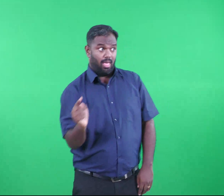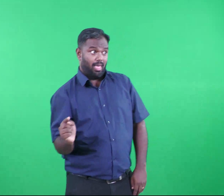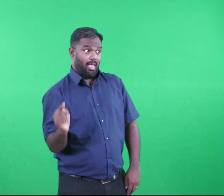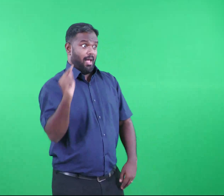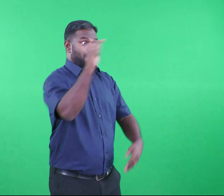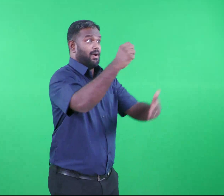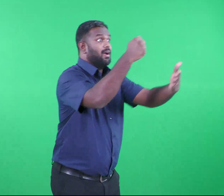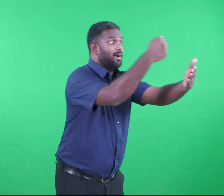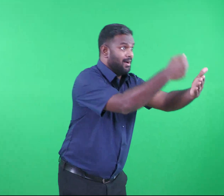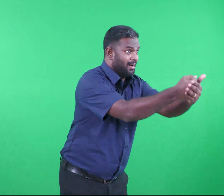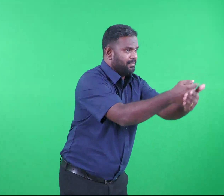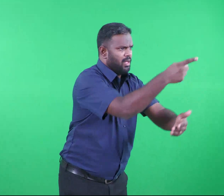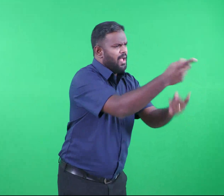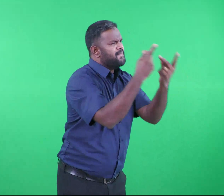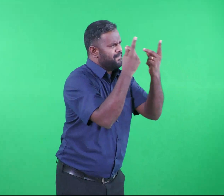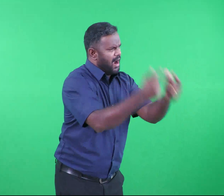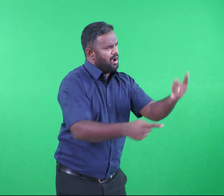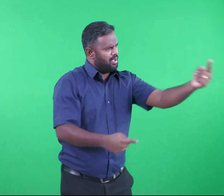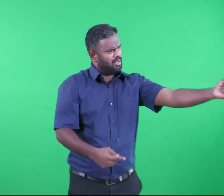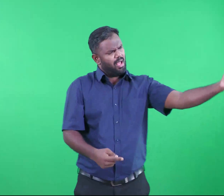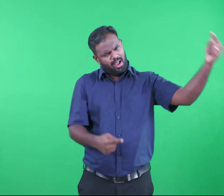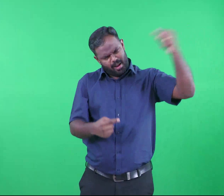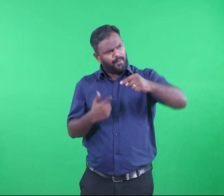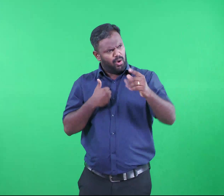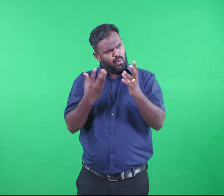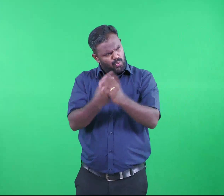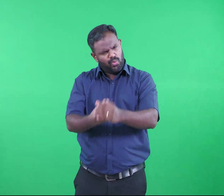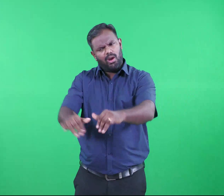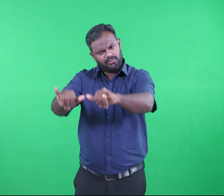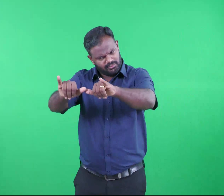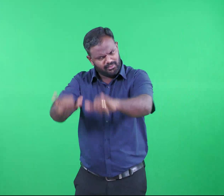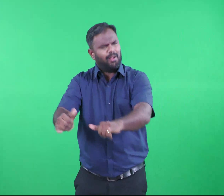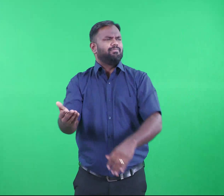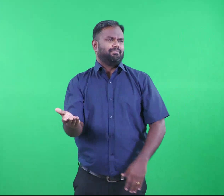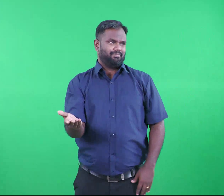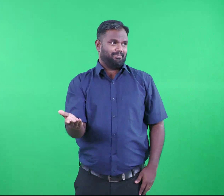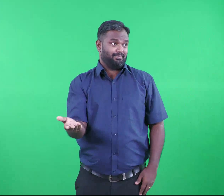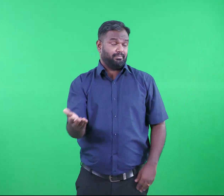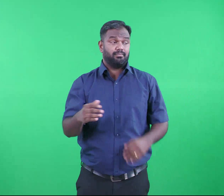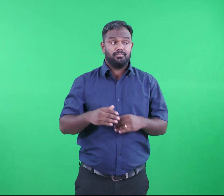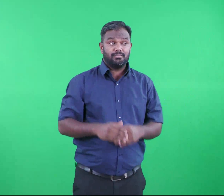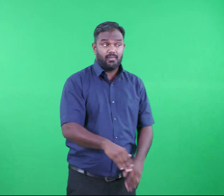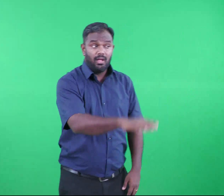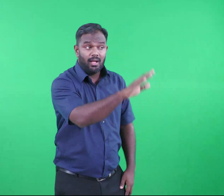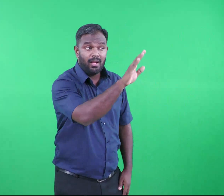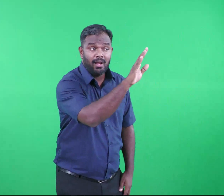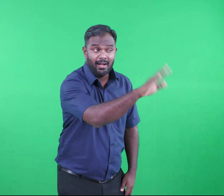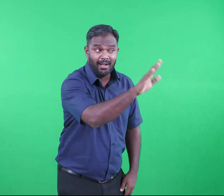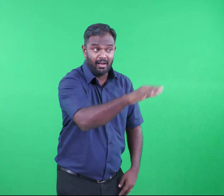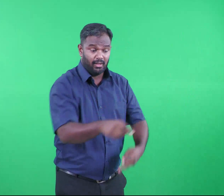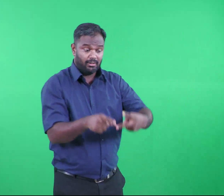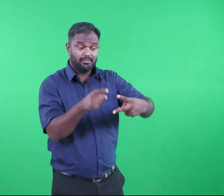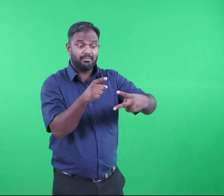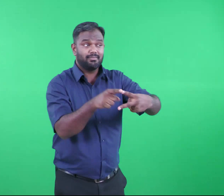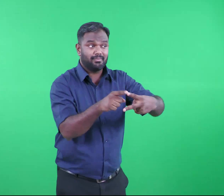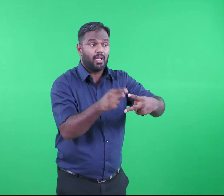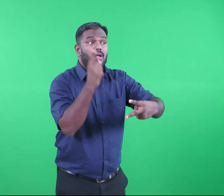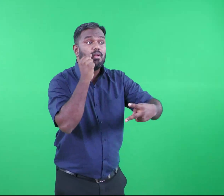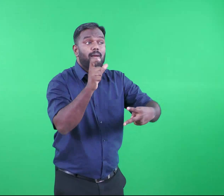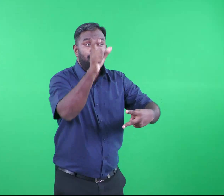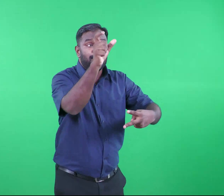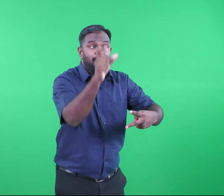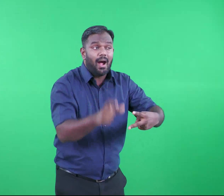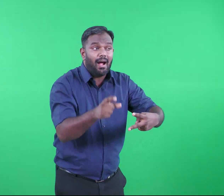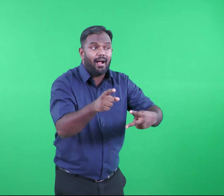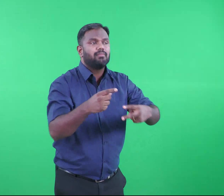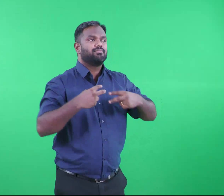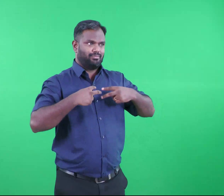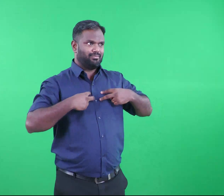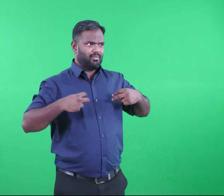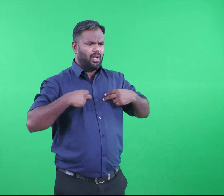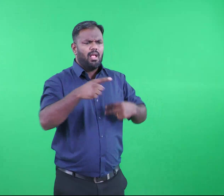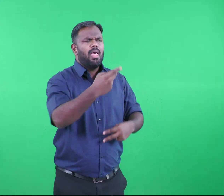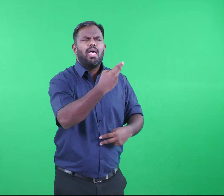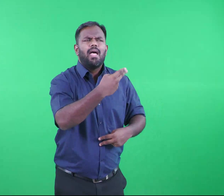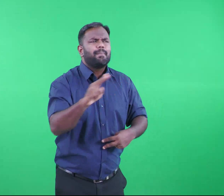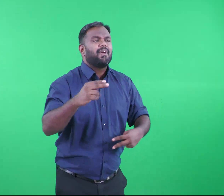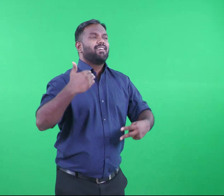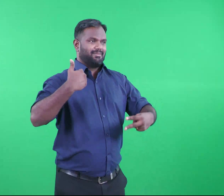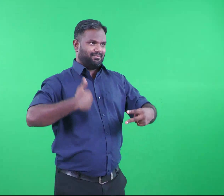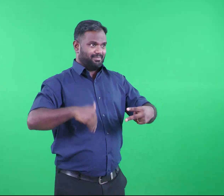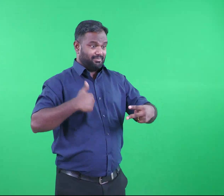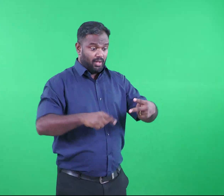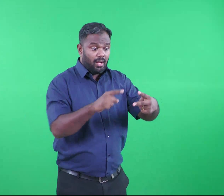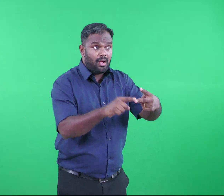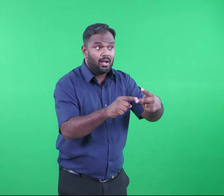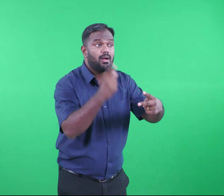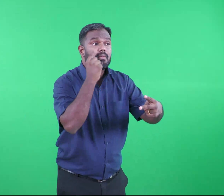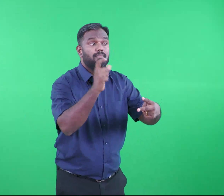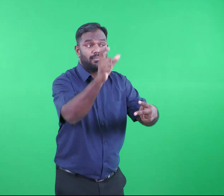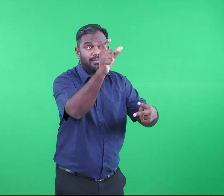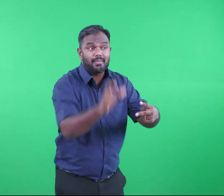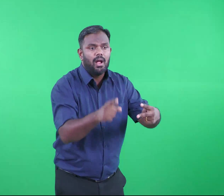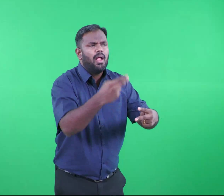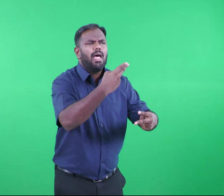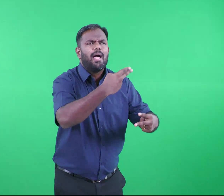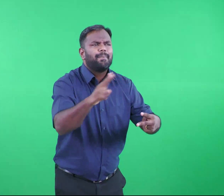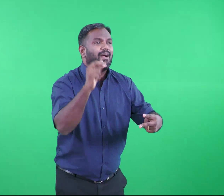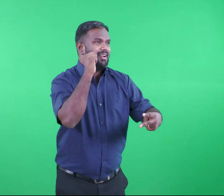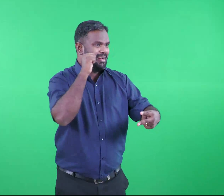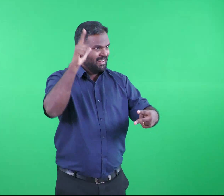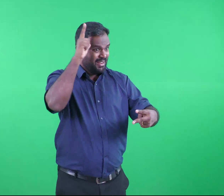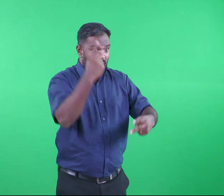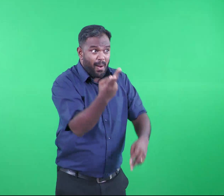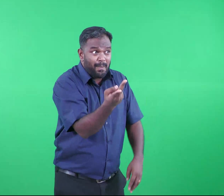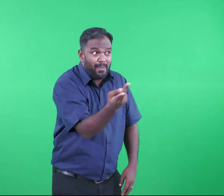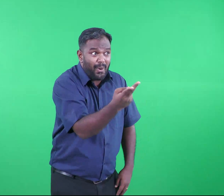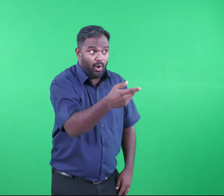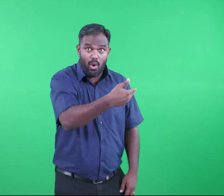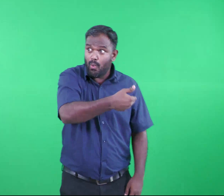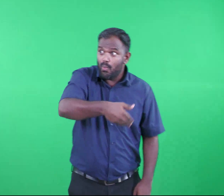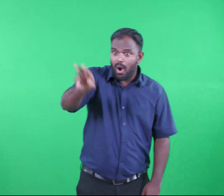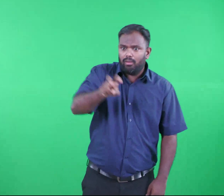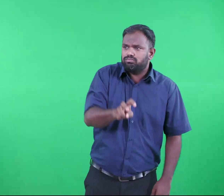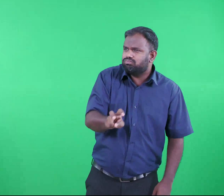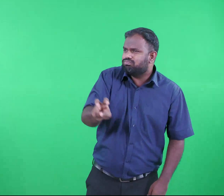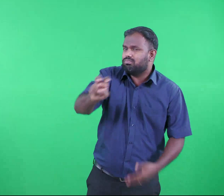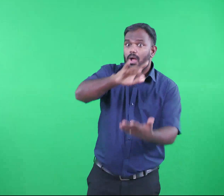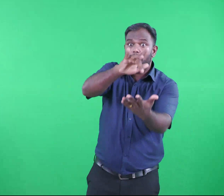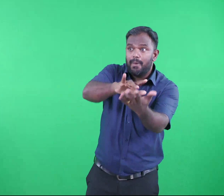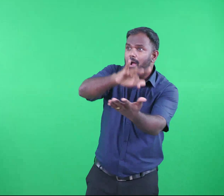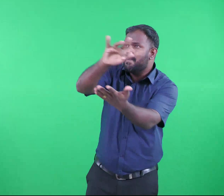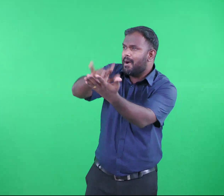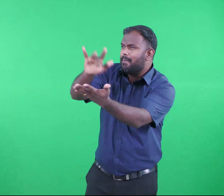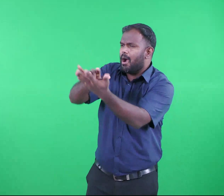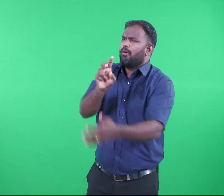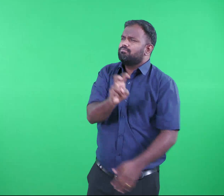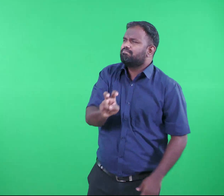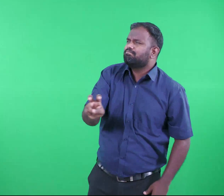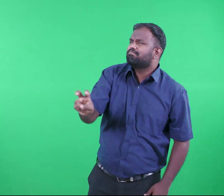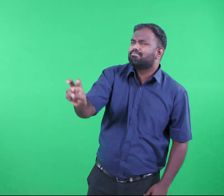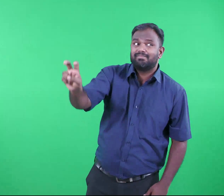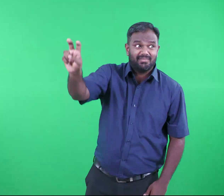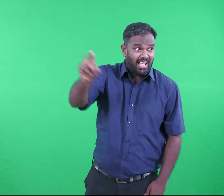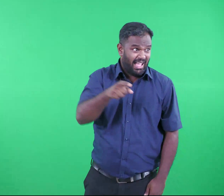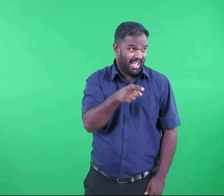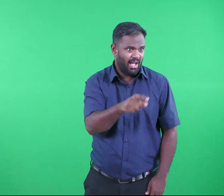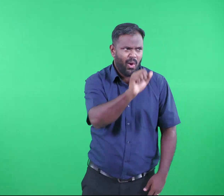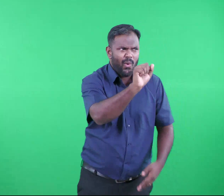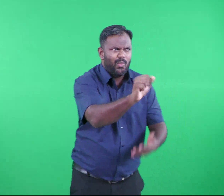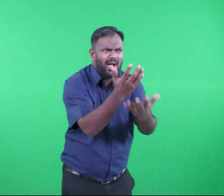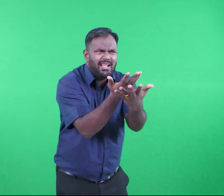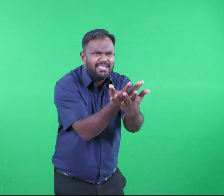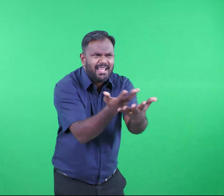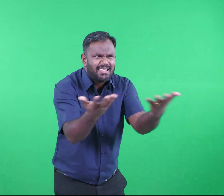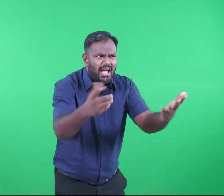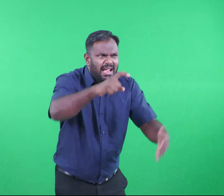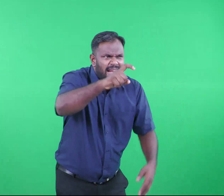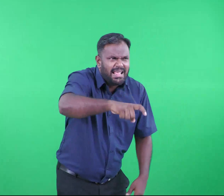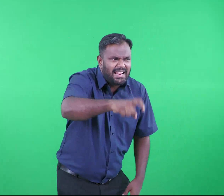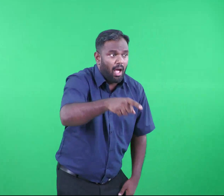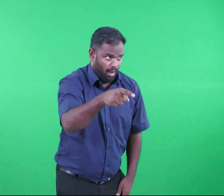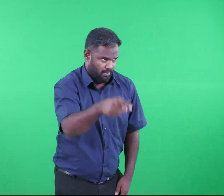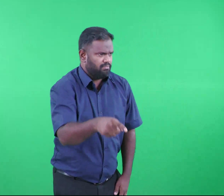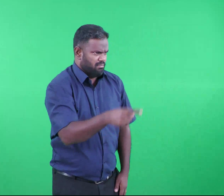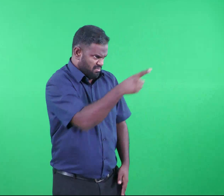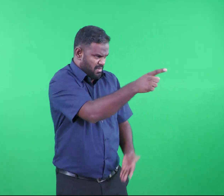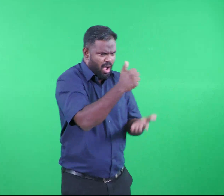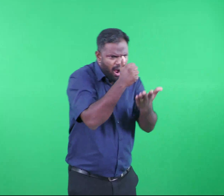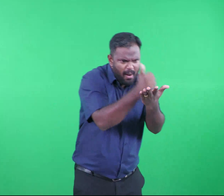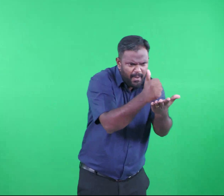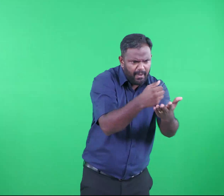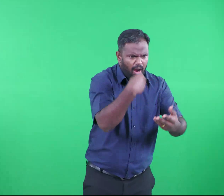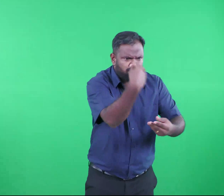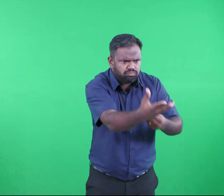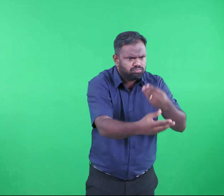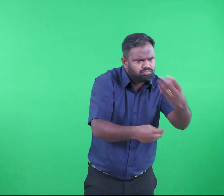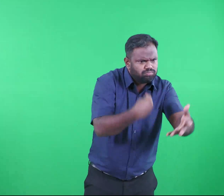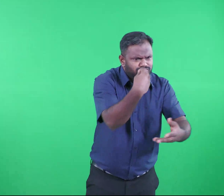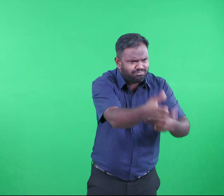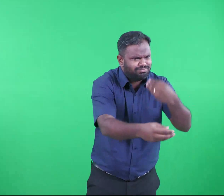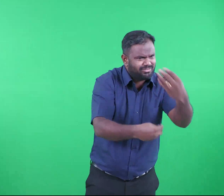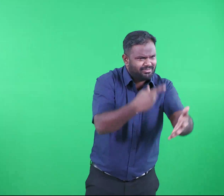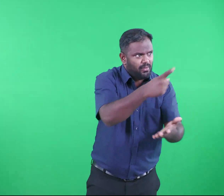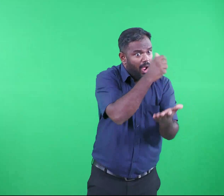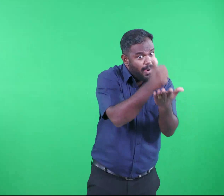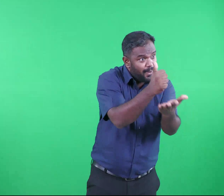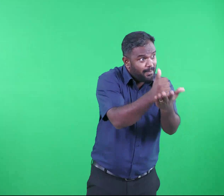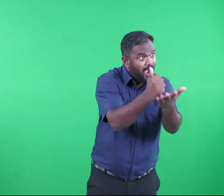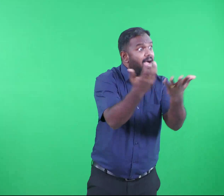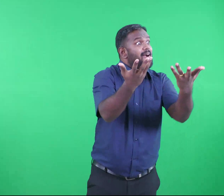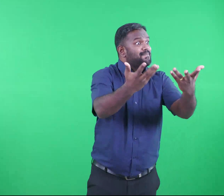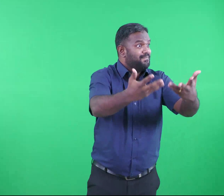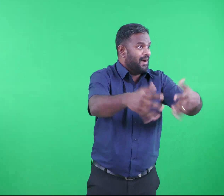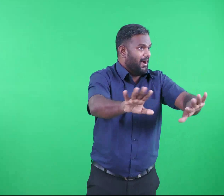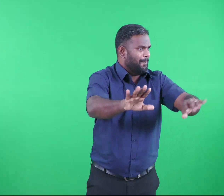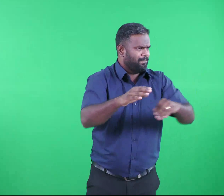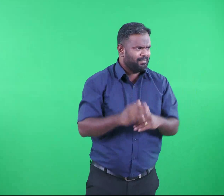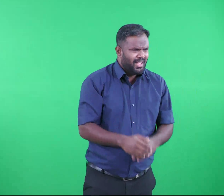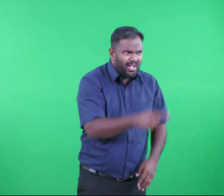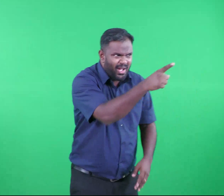Do your best to equip Zenas the lawyer and Apollos, so that they will have everything they need.